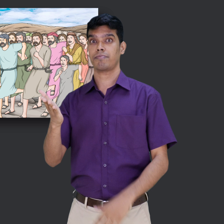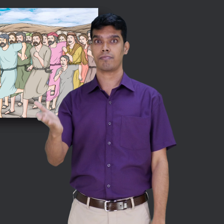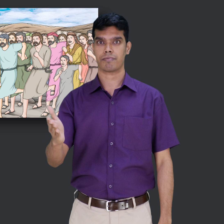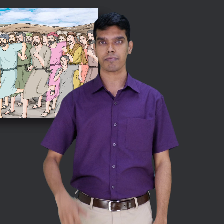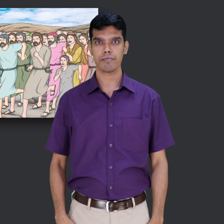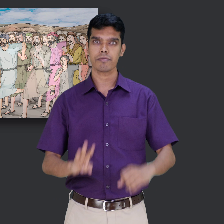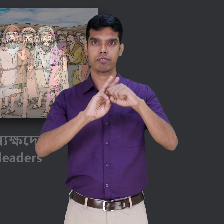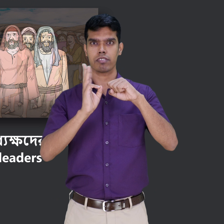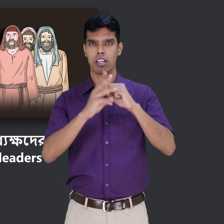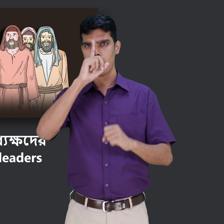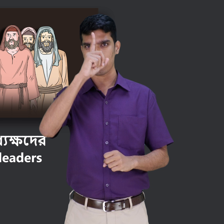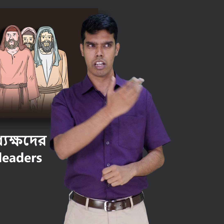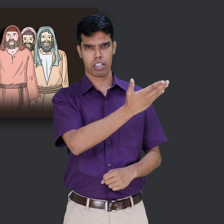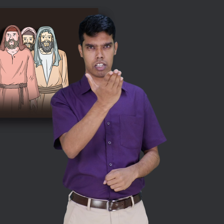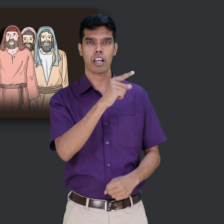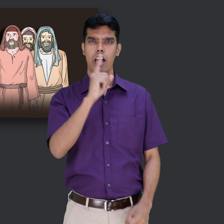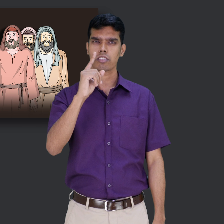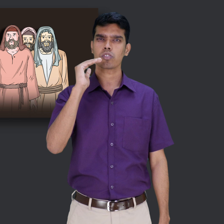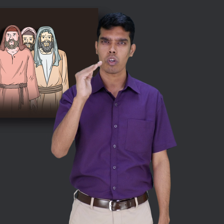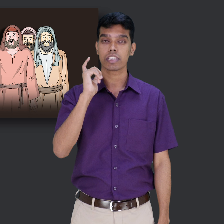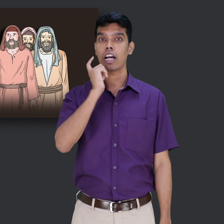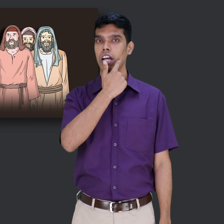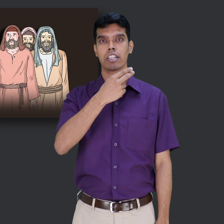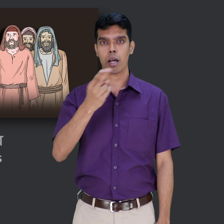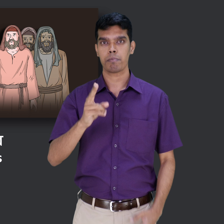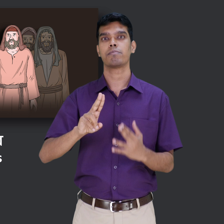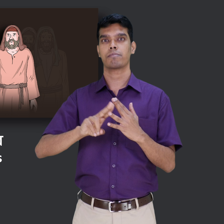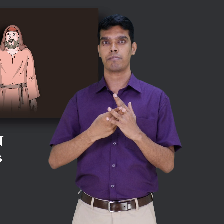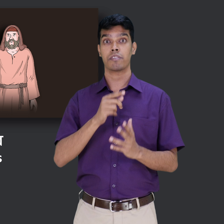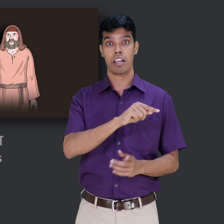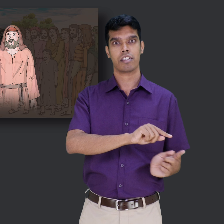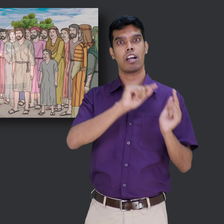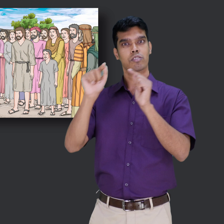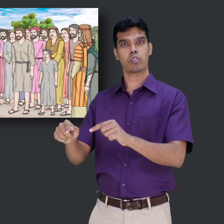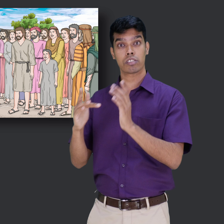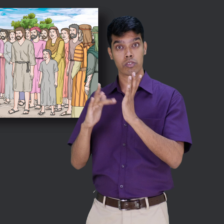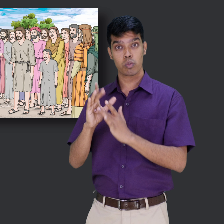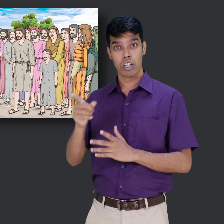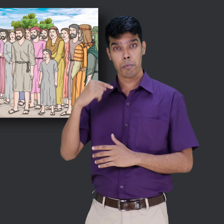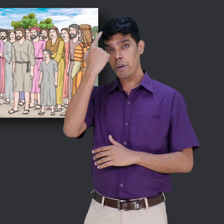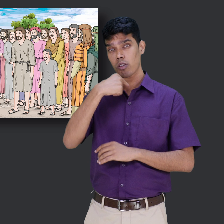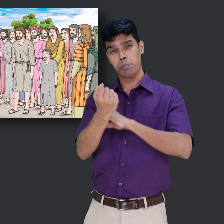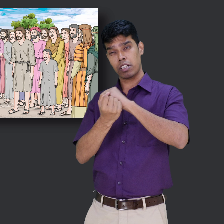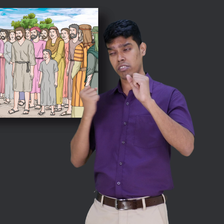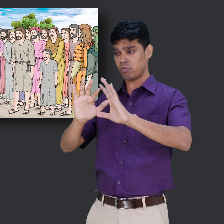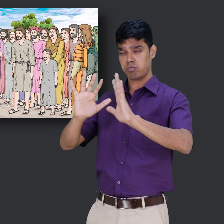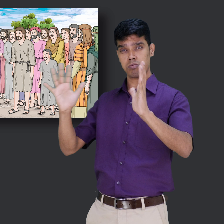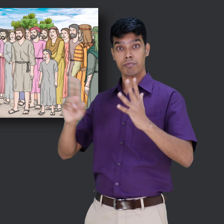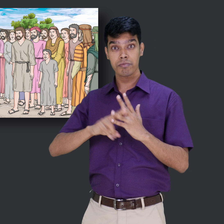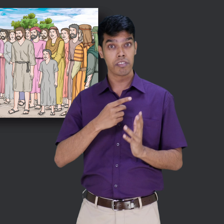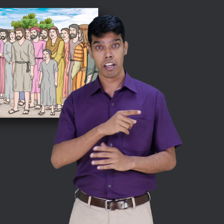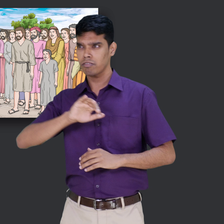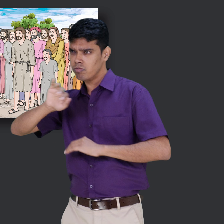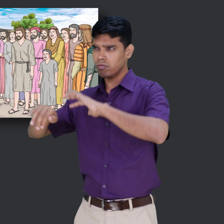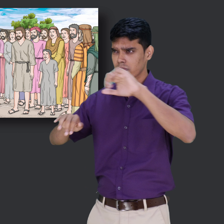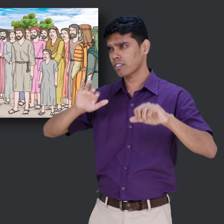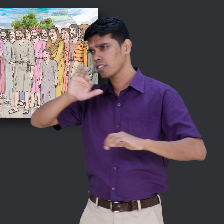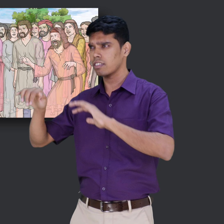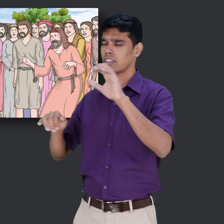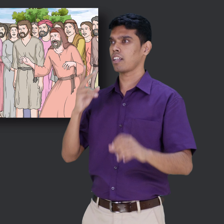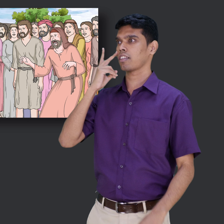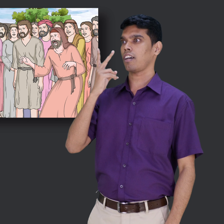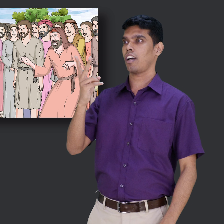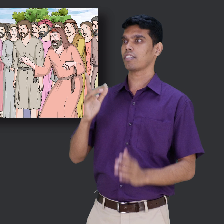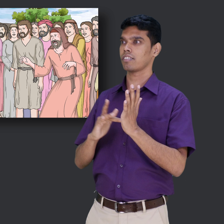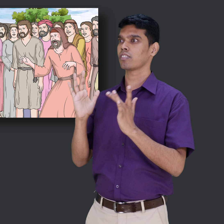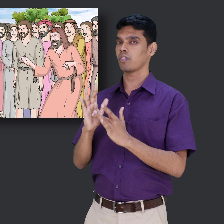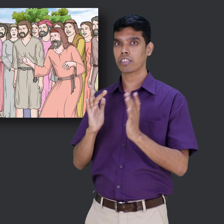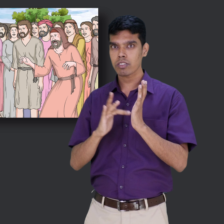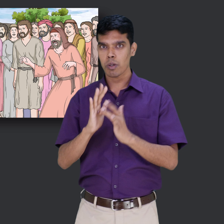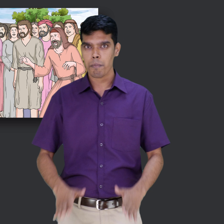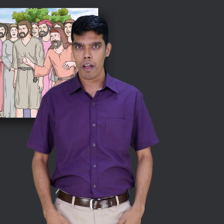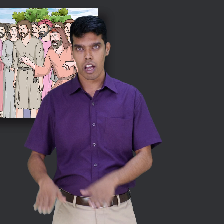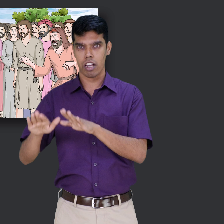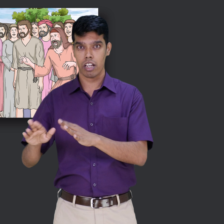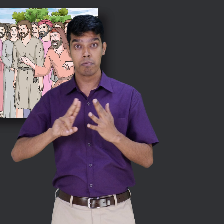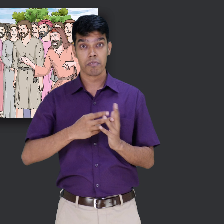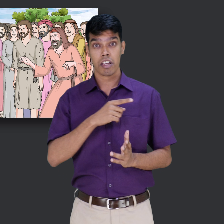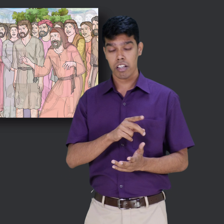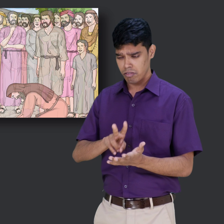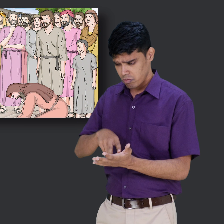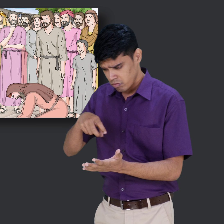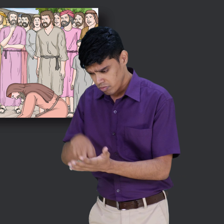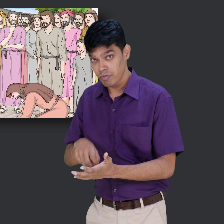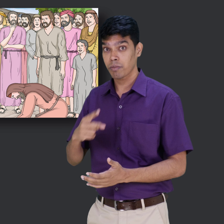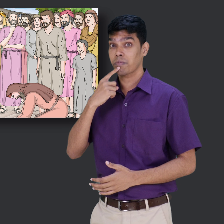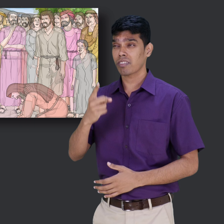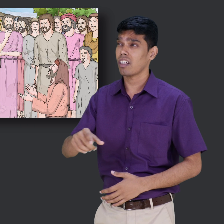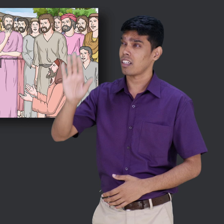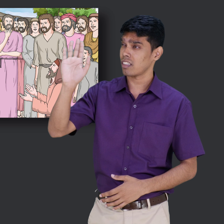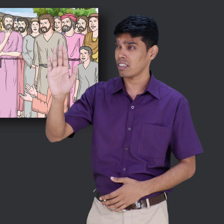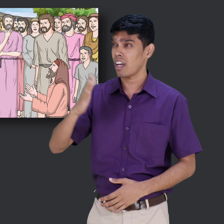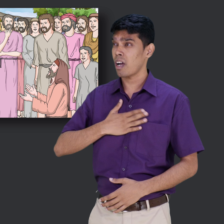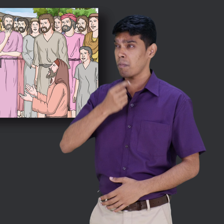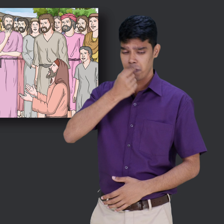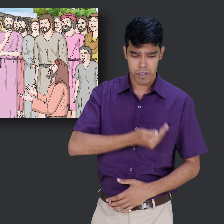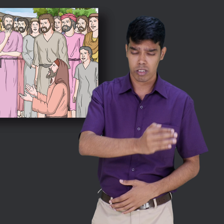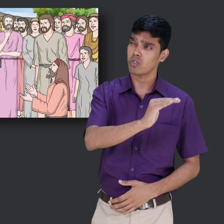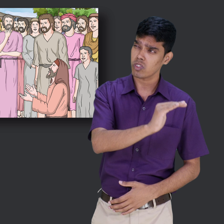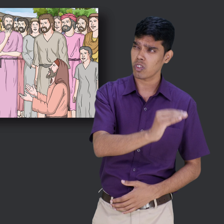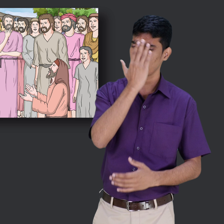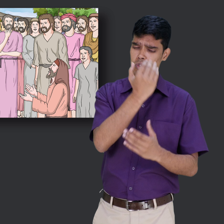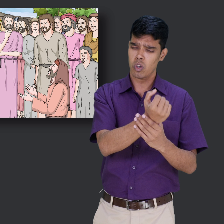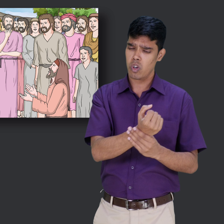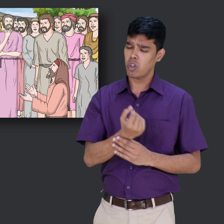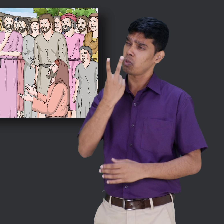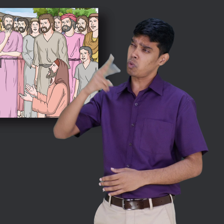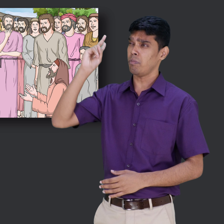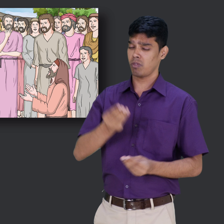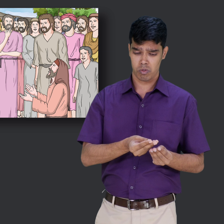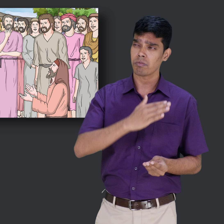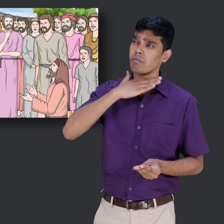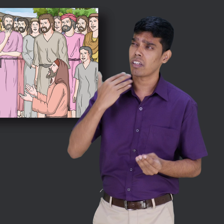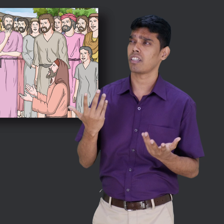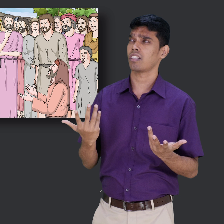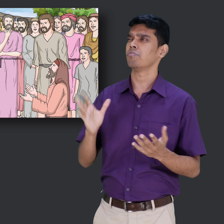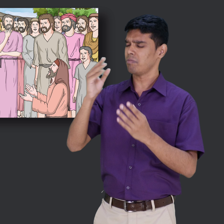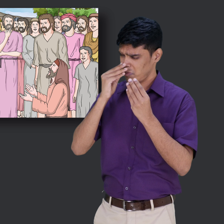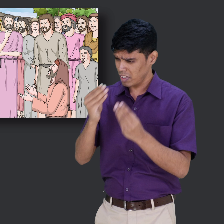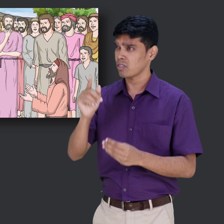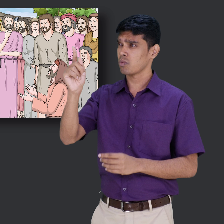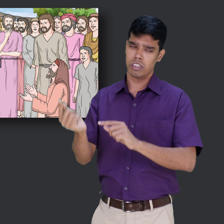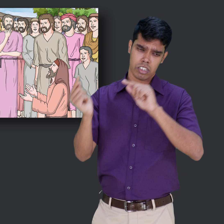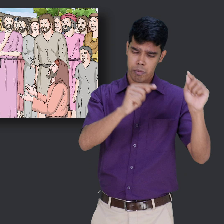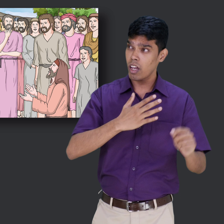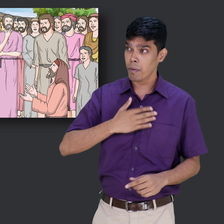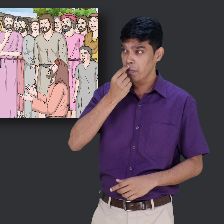A synagogue leader named Jairus arrived, and seeing Jesus, he fell at His feet and pleaded with Him urgently, “My little daughter is near death.